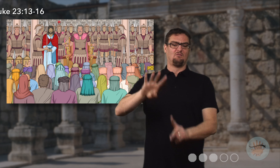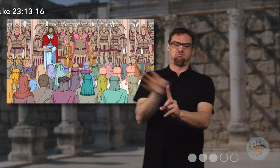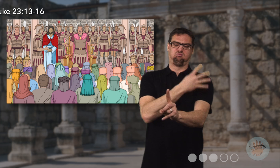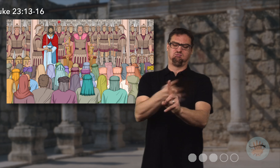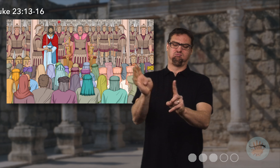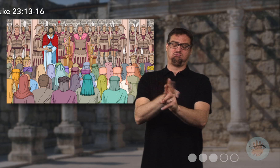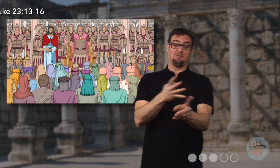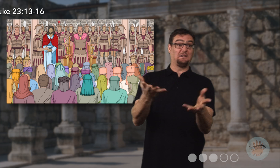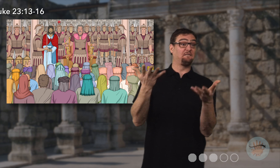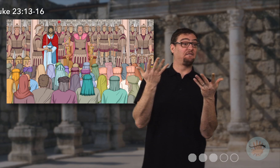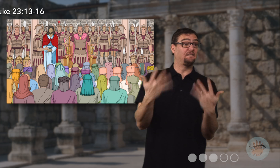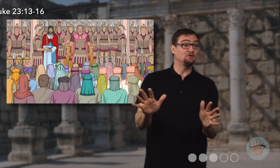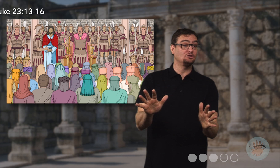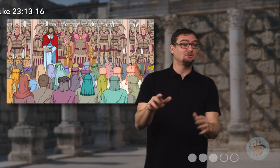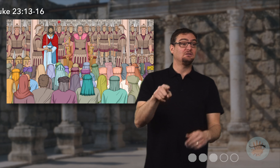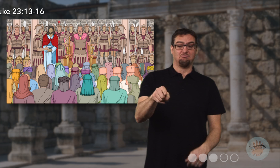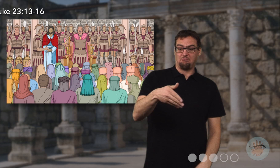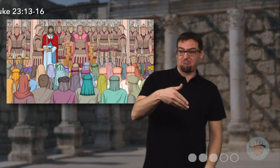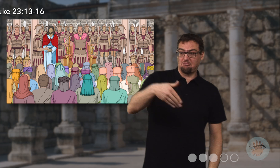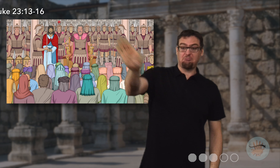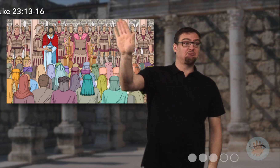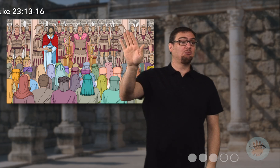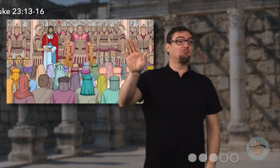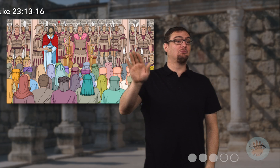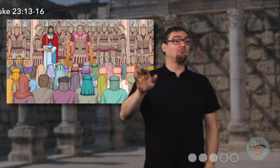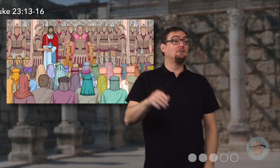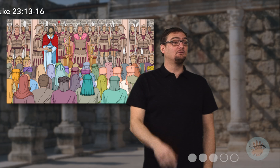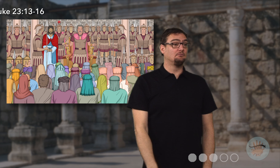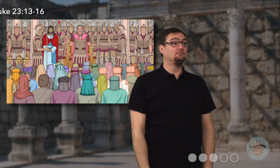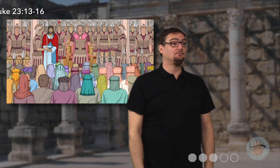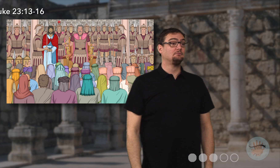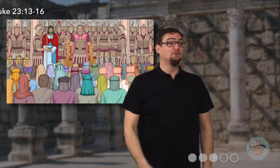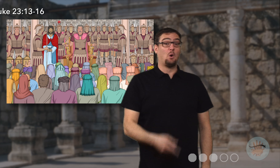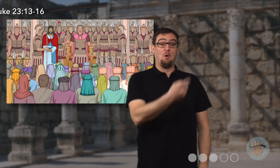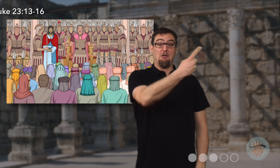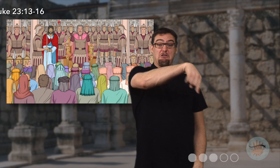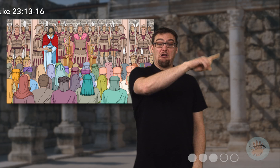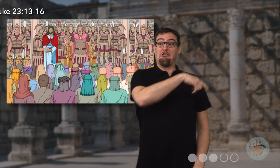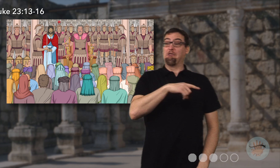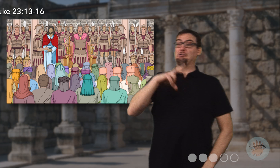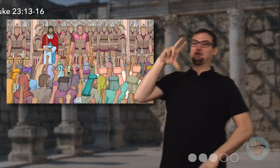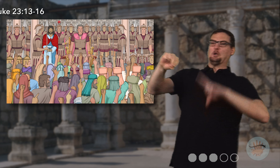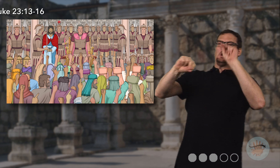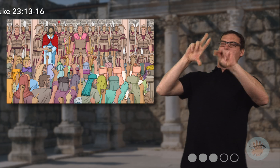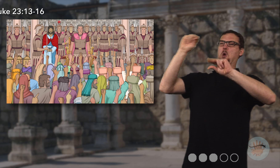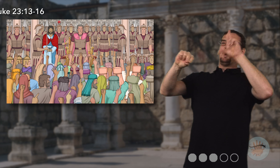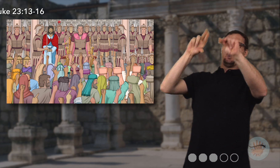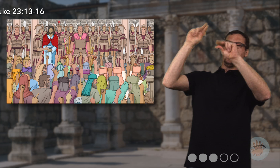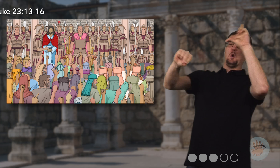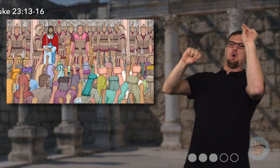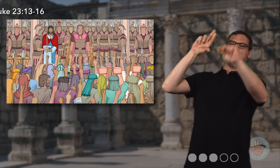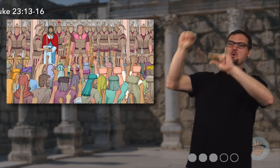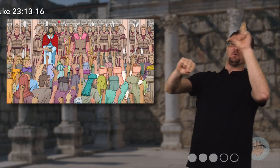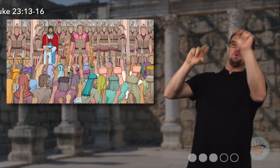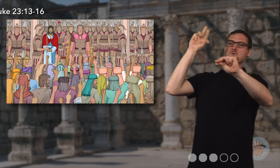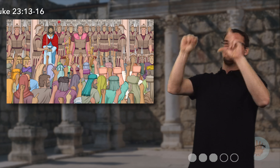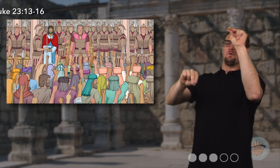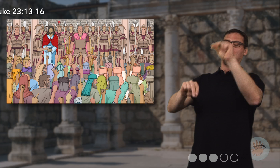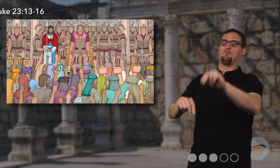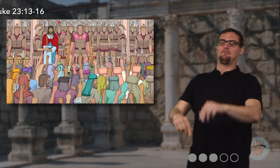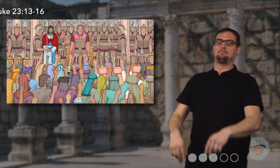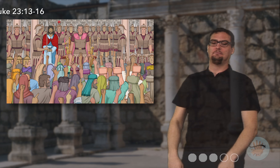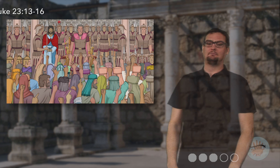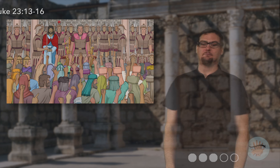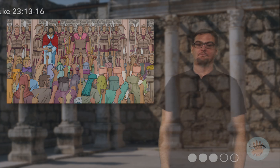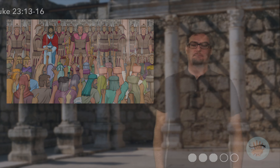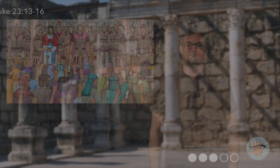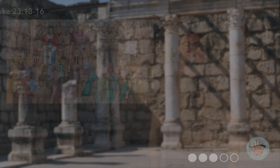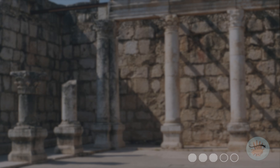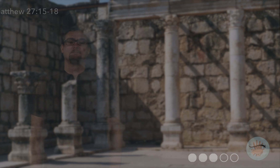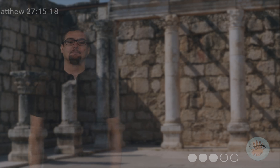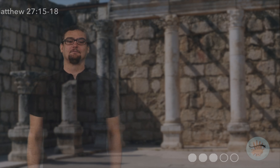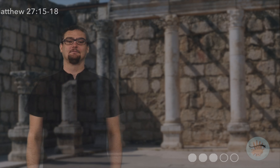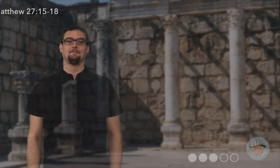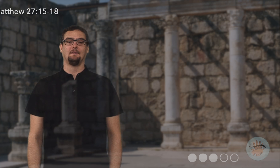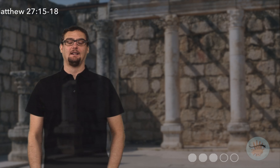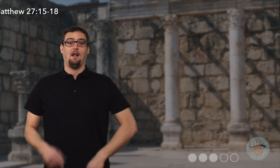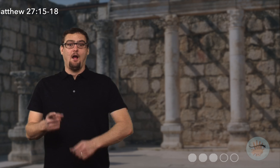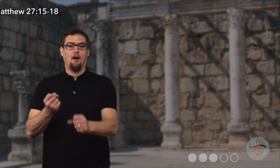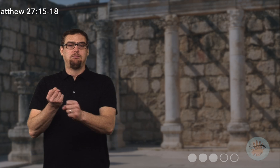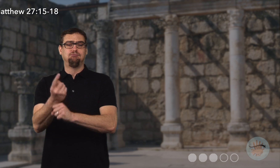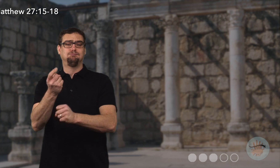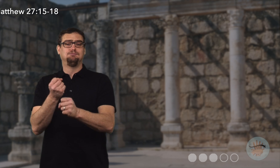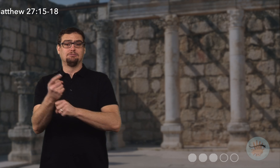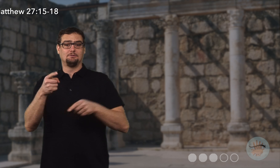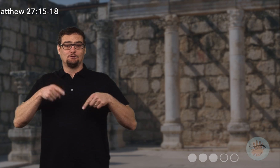Therefore I will punish Him and release Him.”